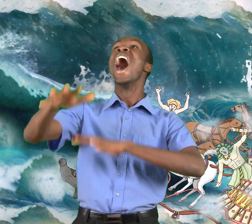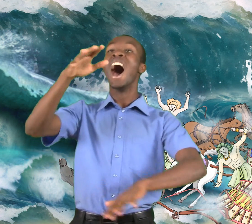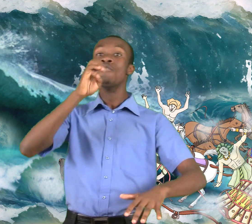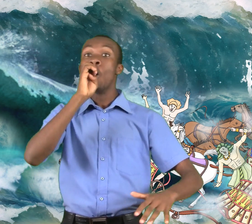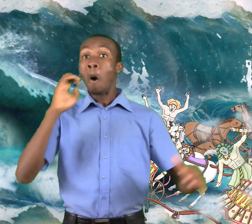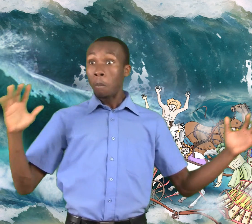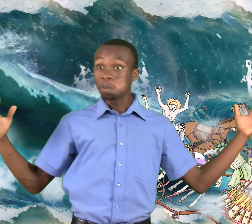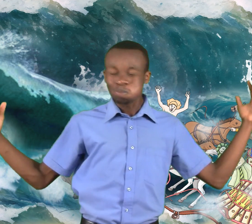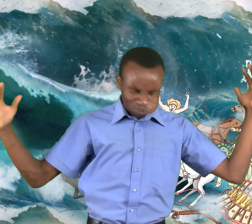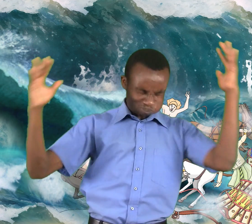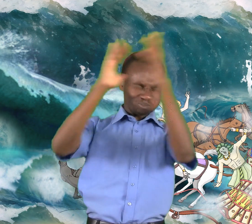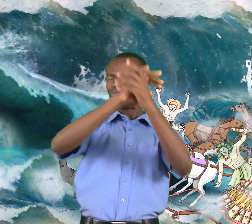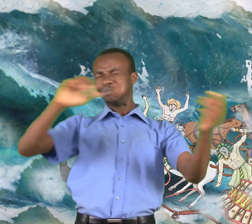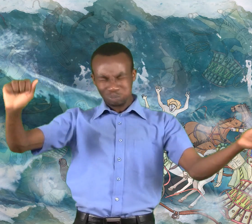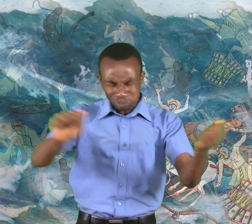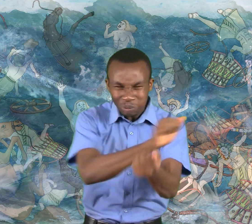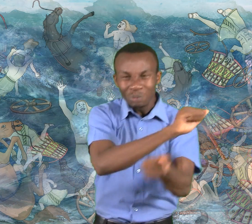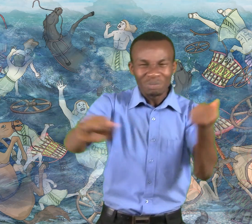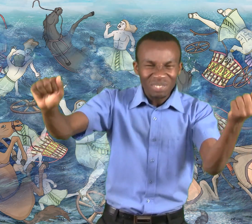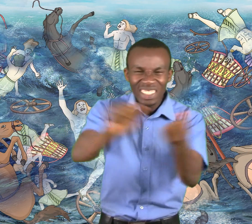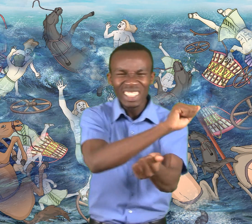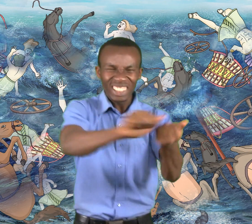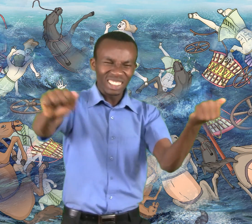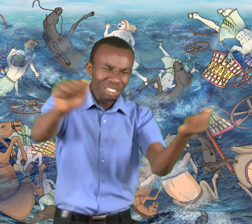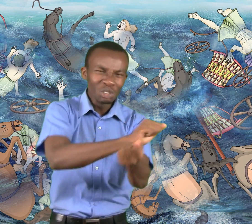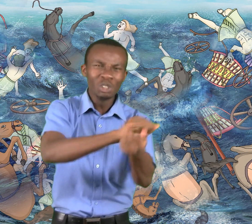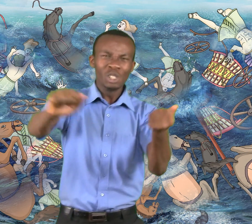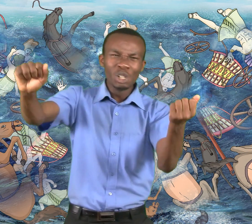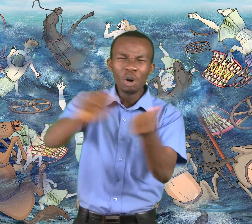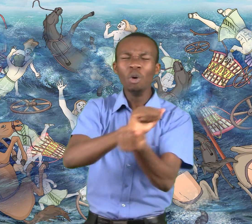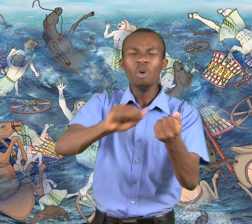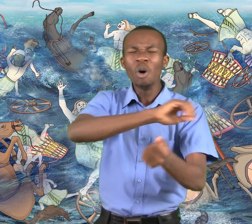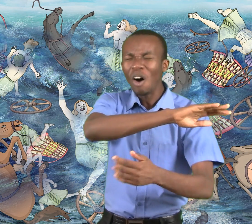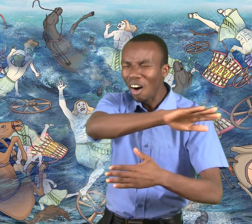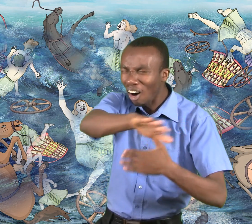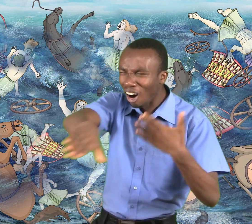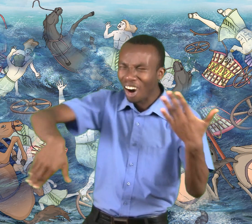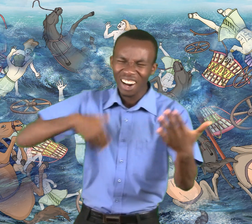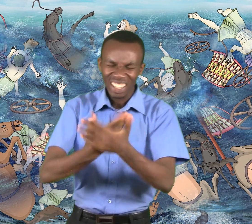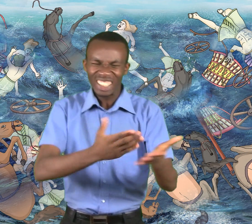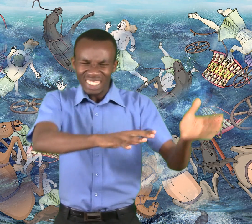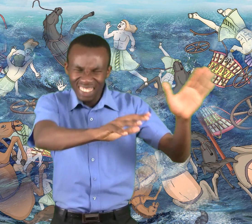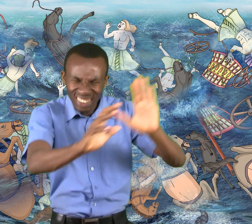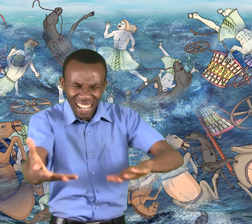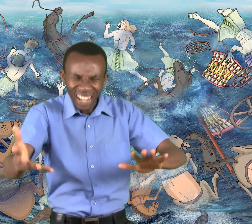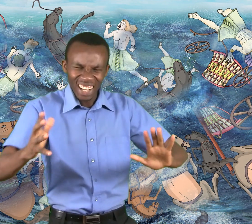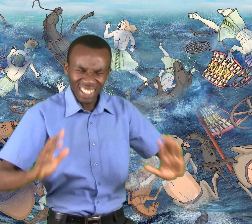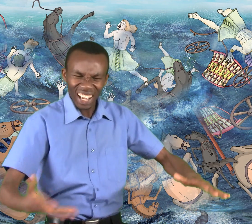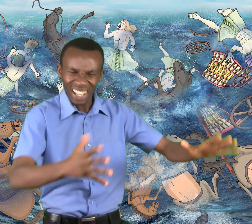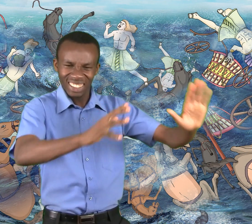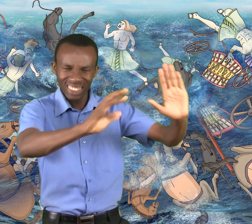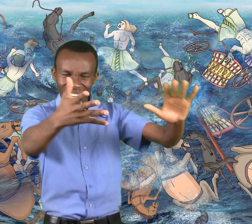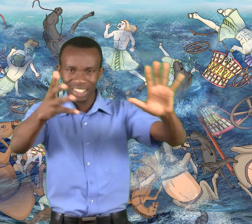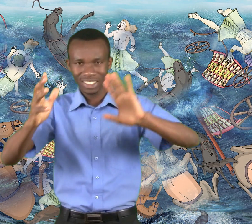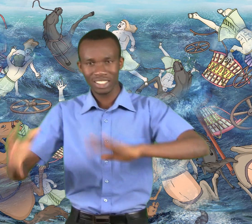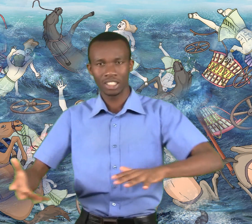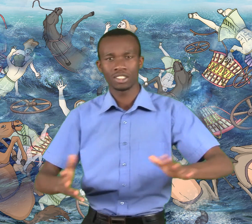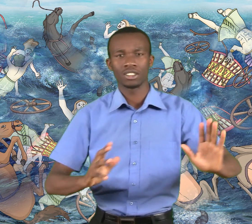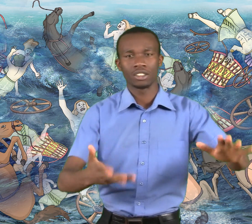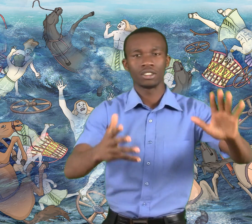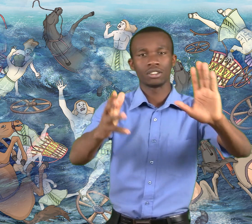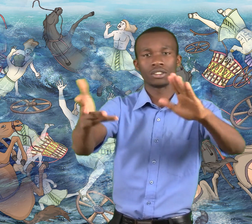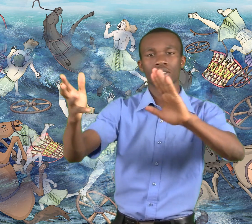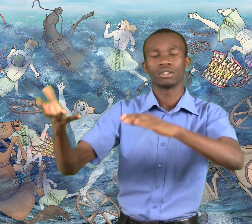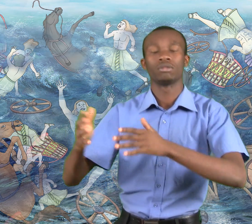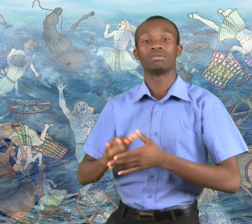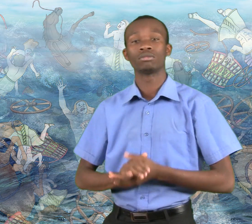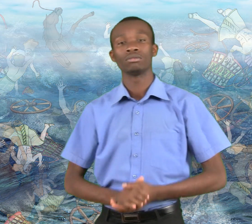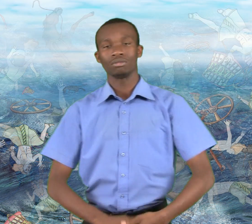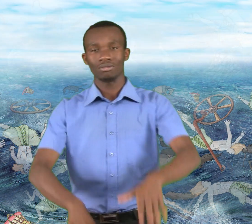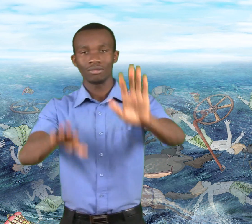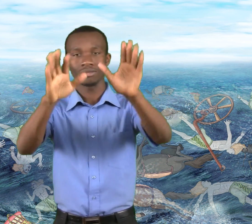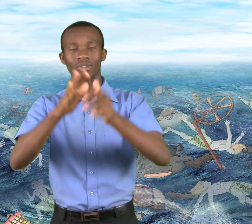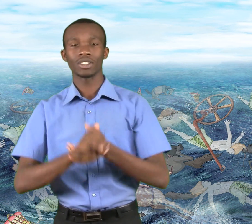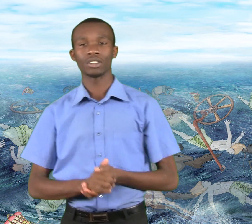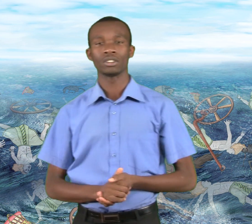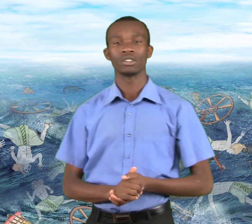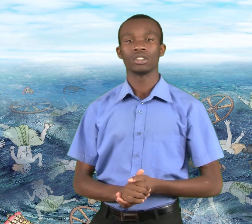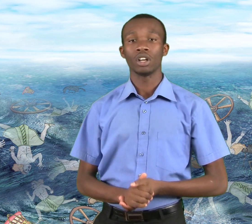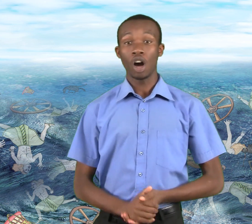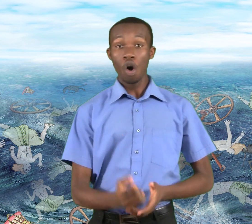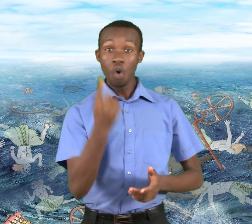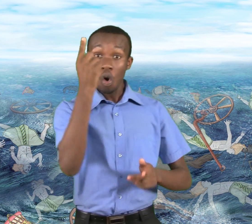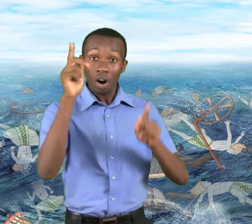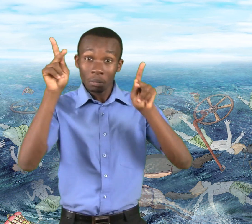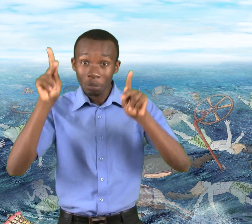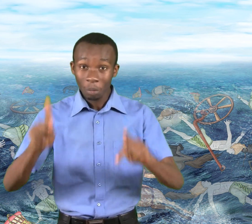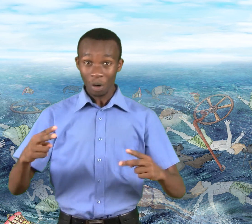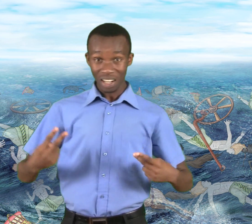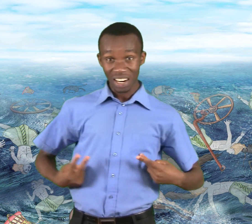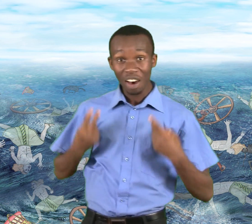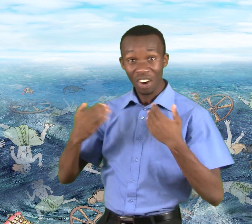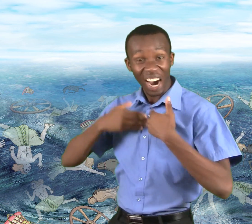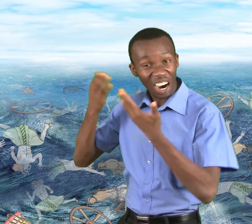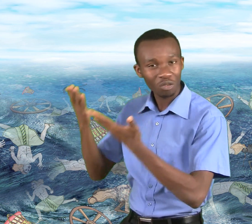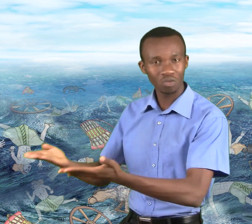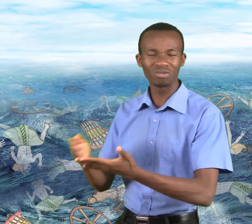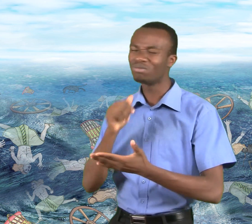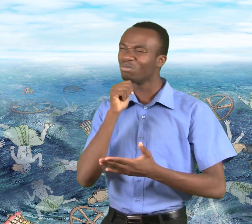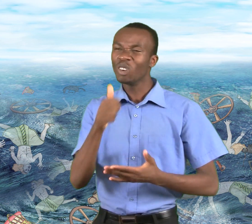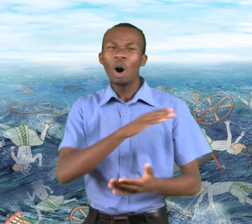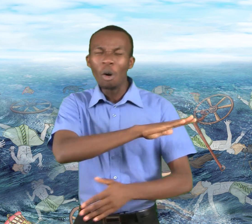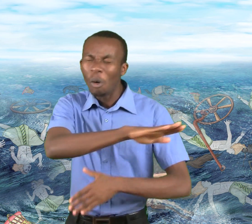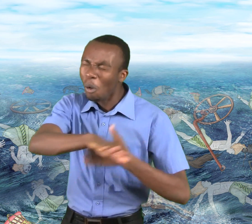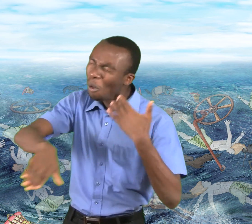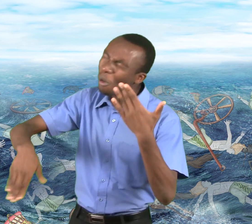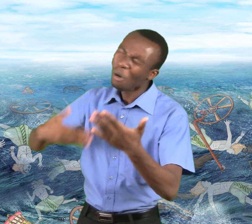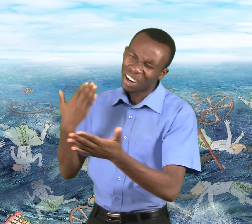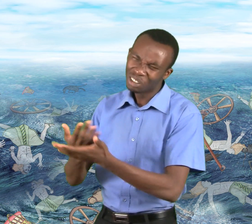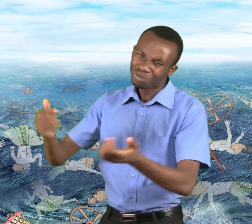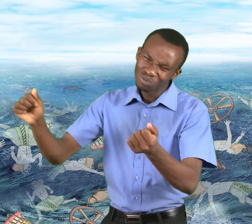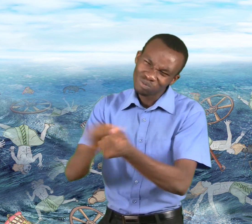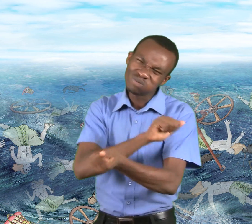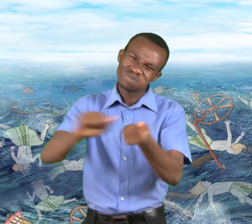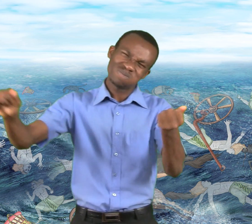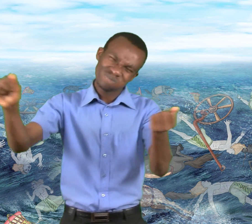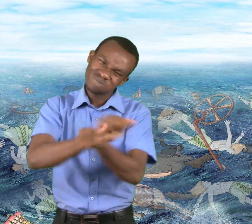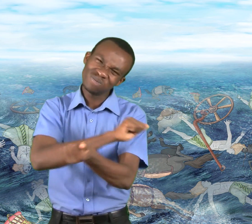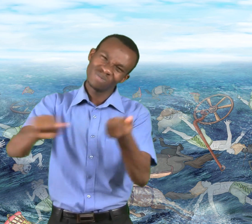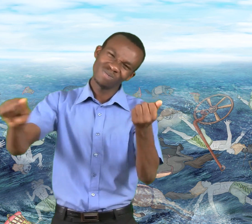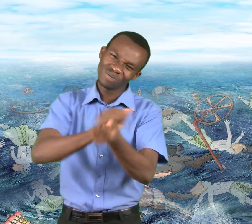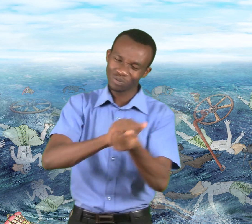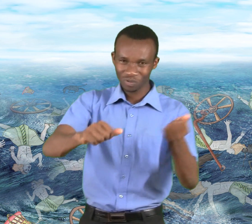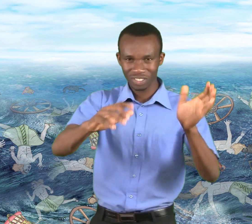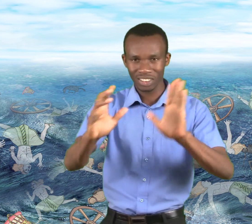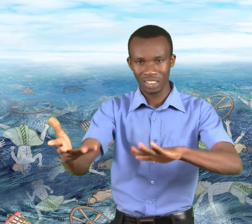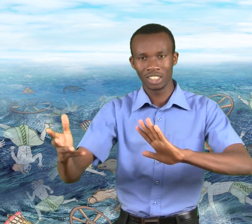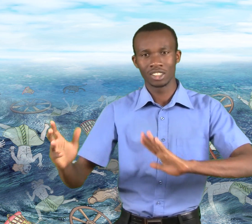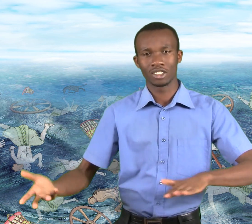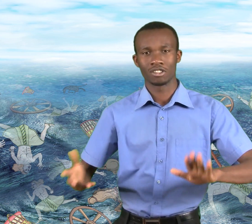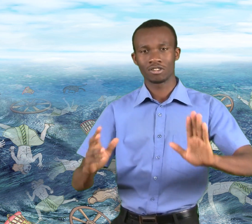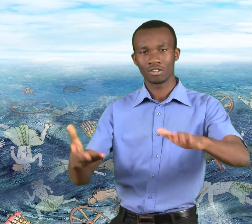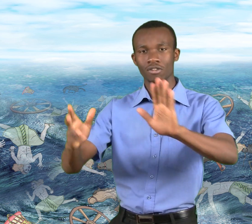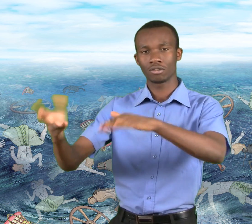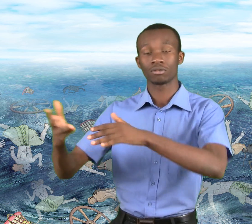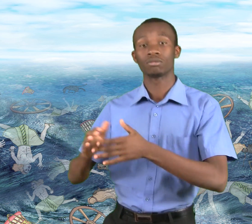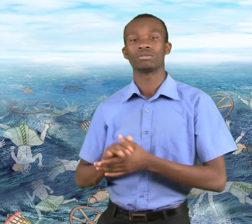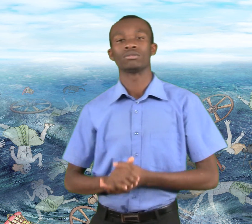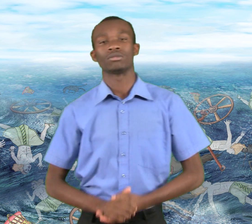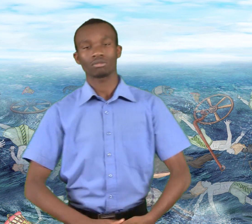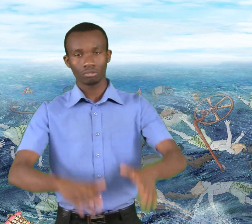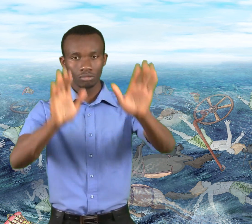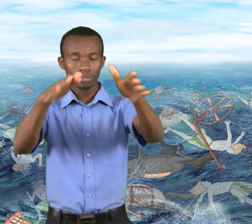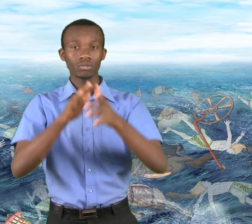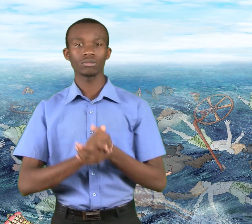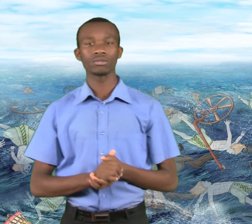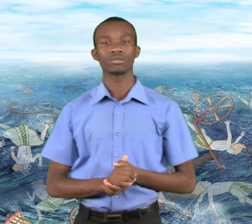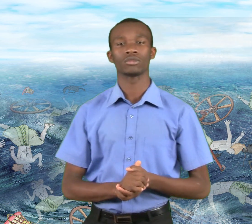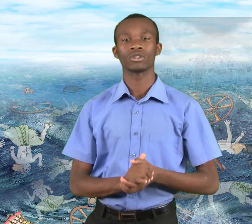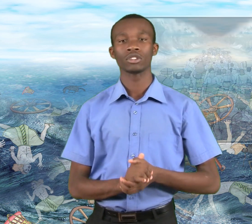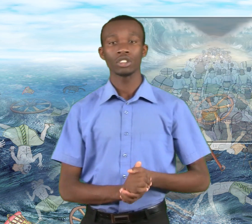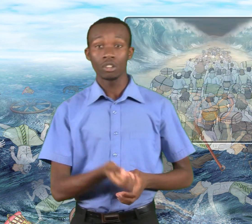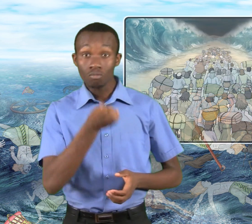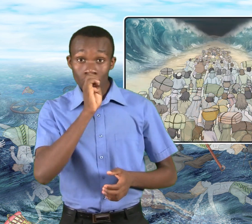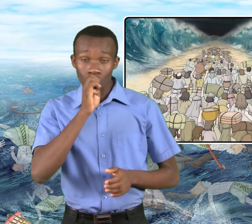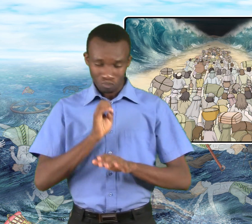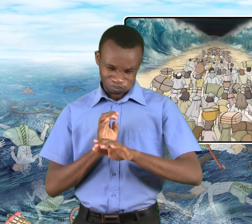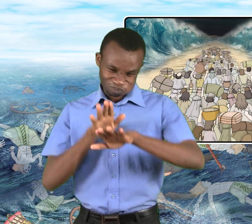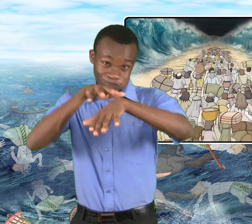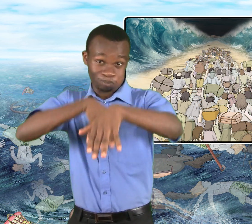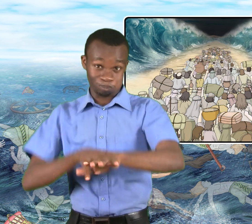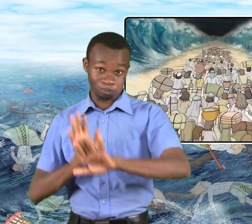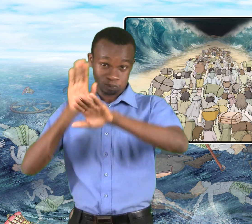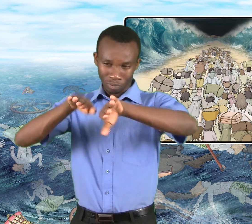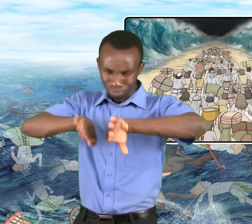The waters flowed back and covered the chariots and horsemen—the entire army of Pharaoh that had chased the Israelites into the sea. Not one of them survived.